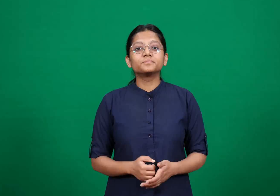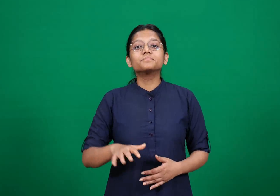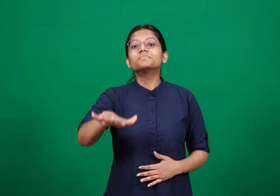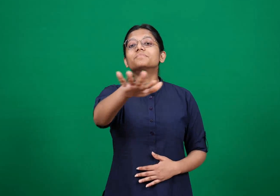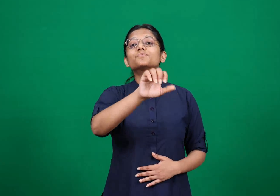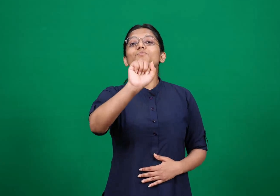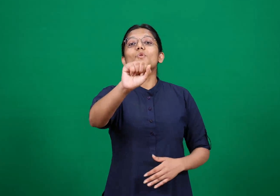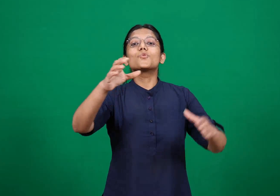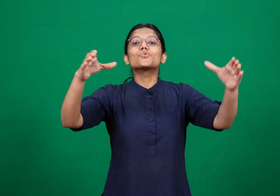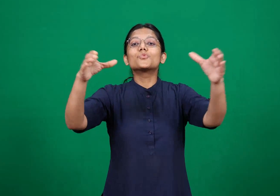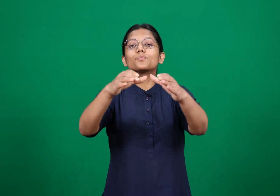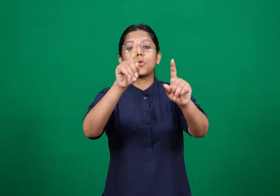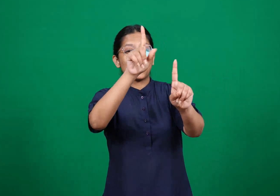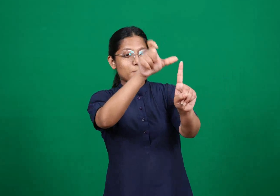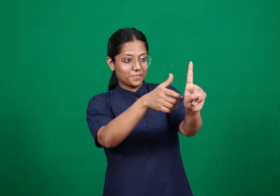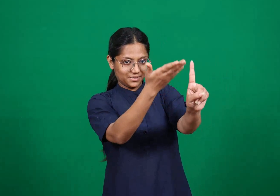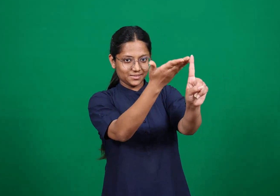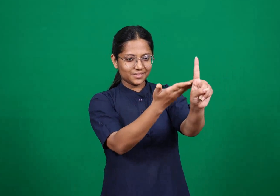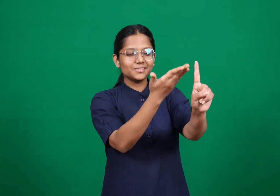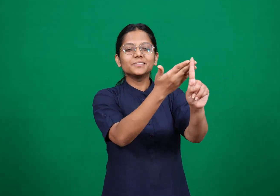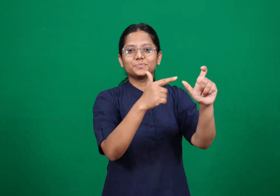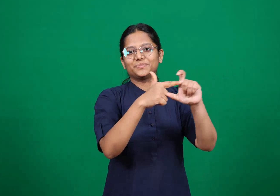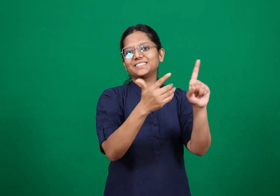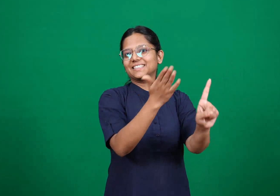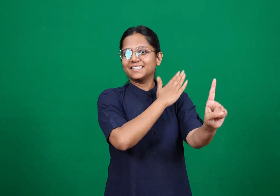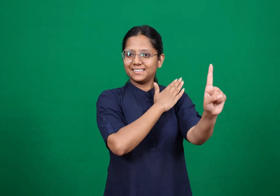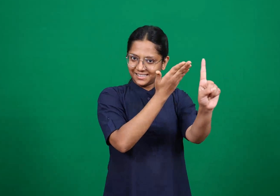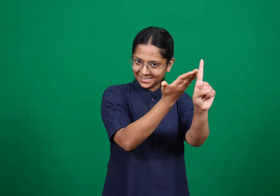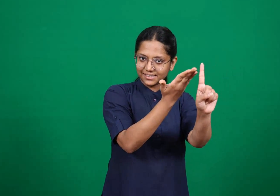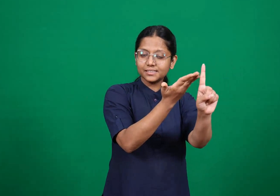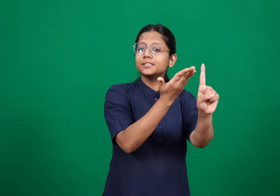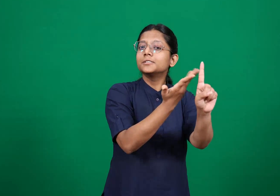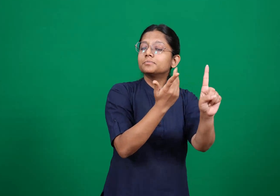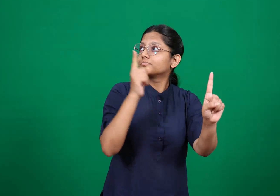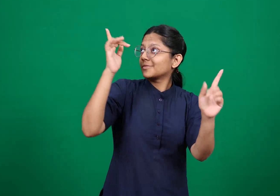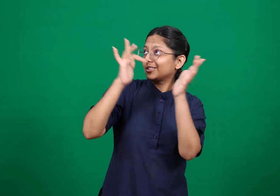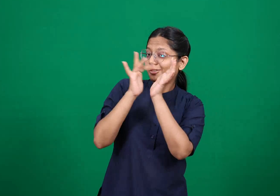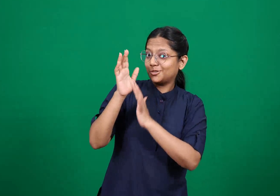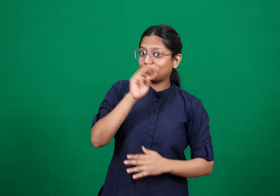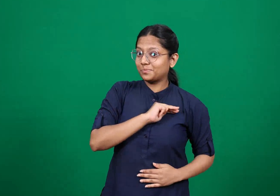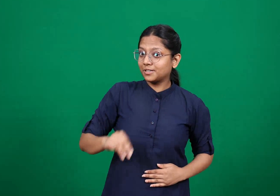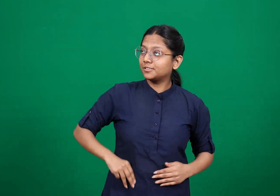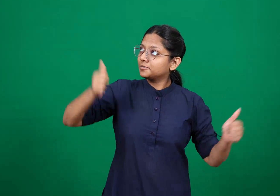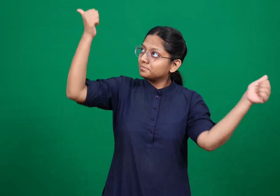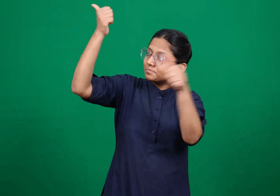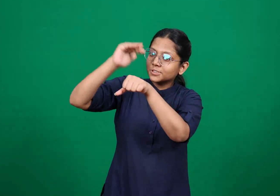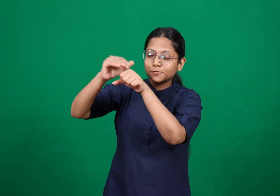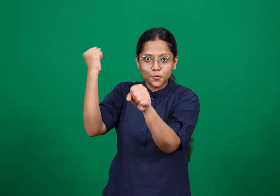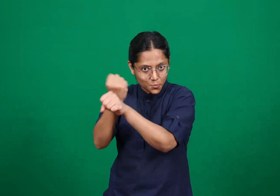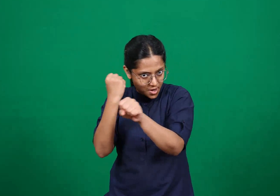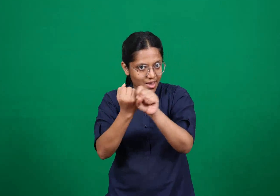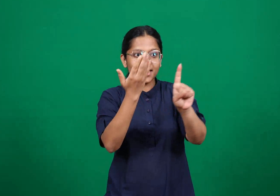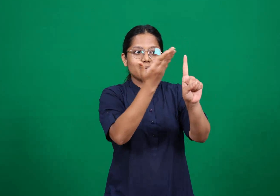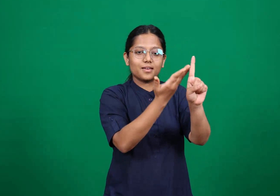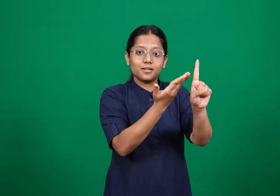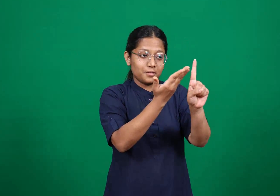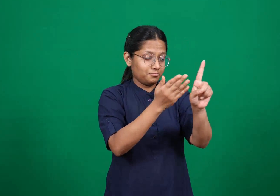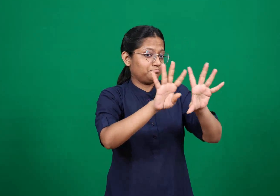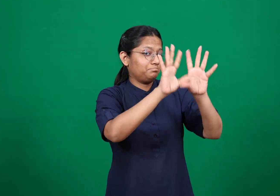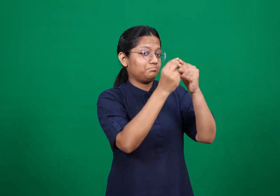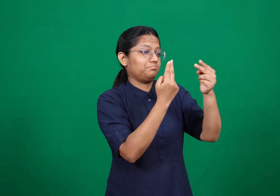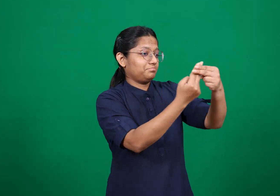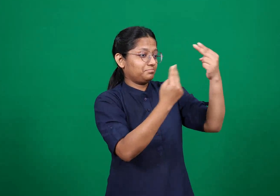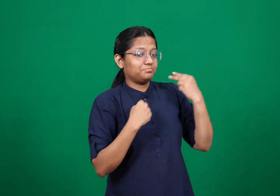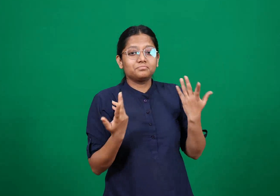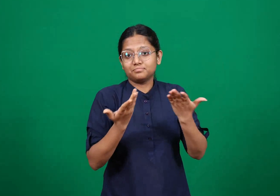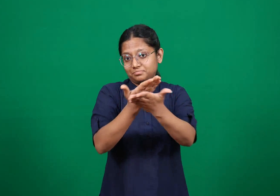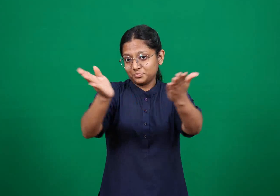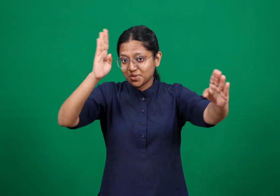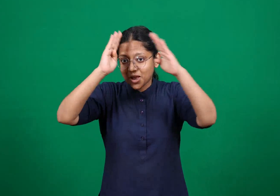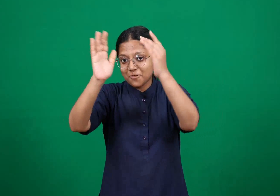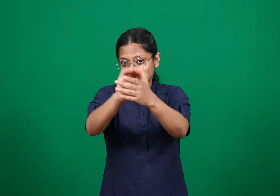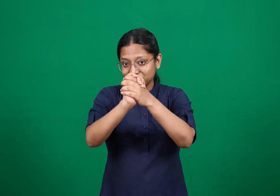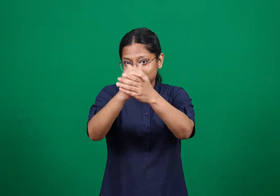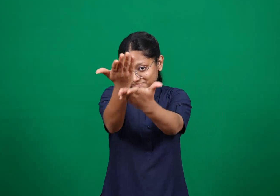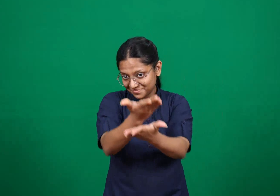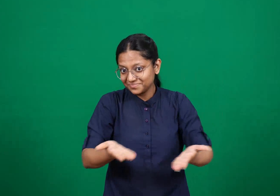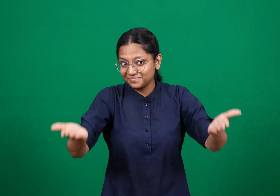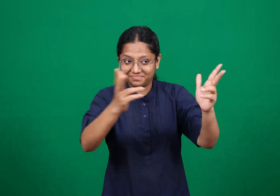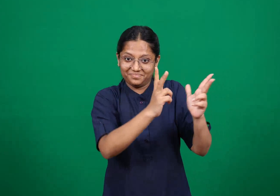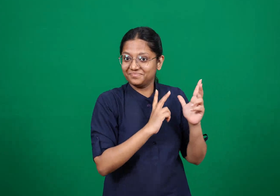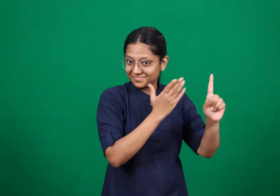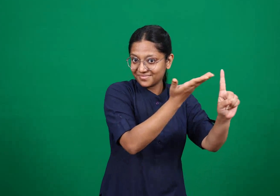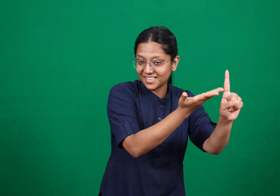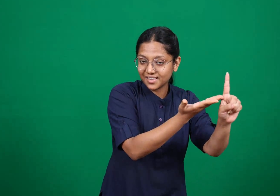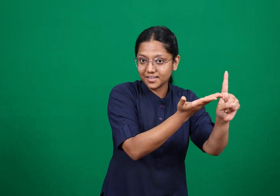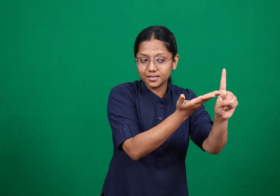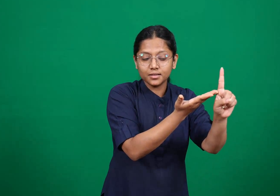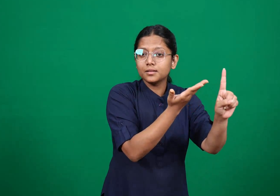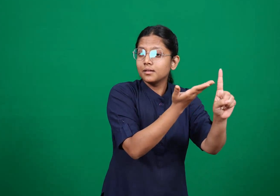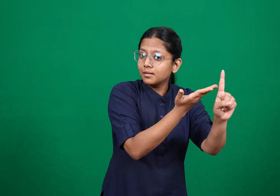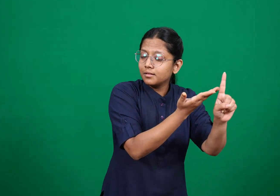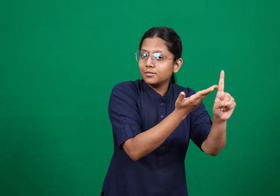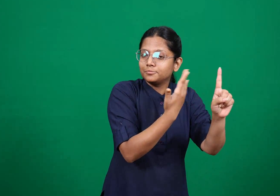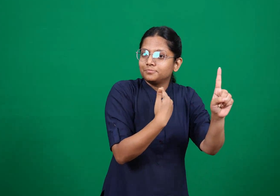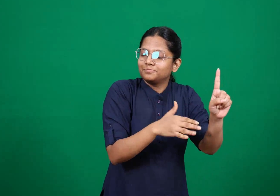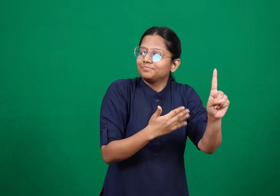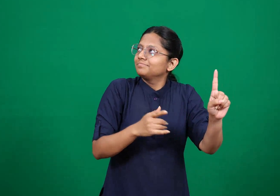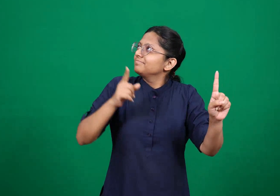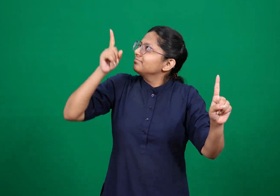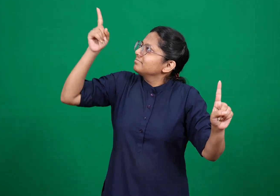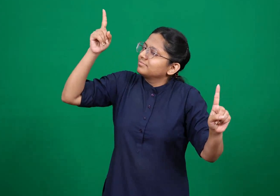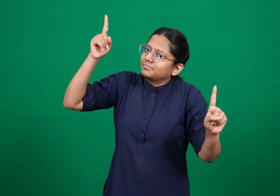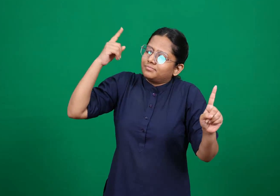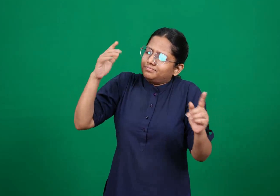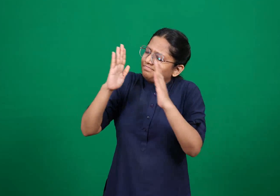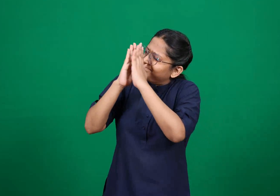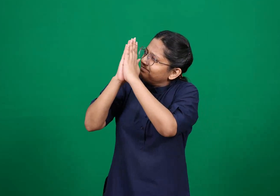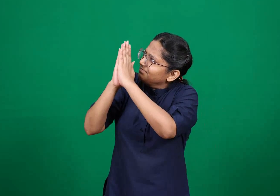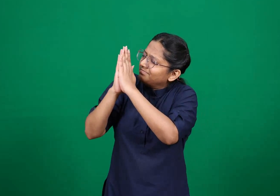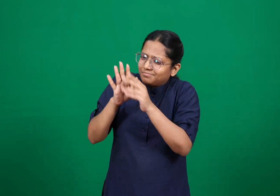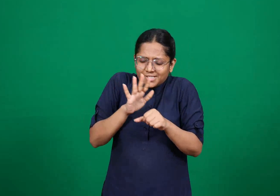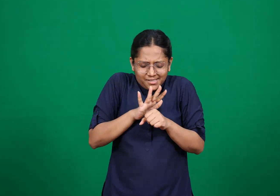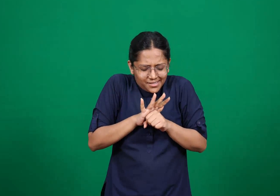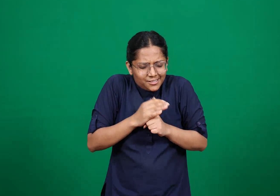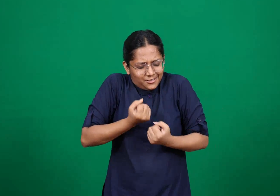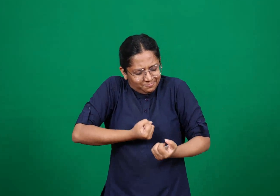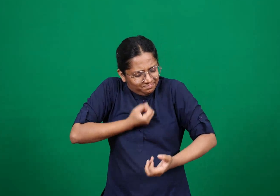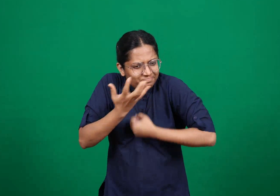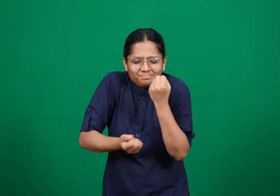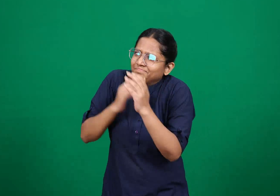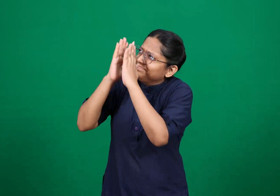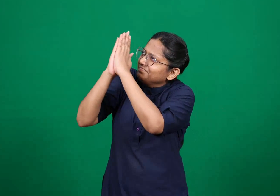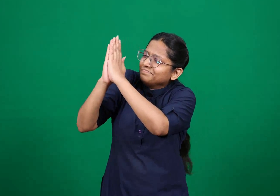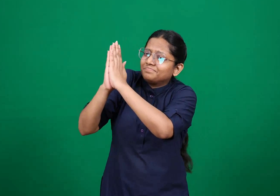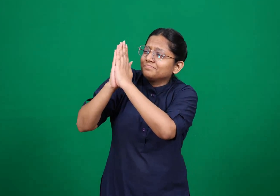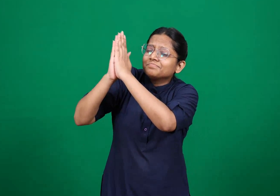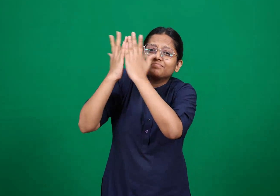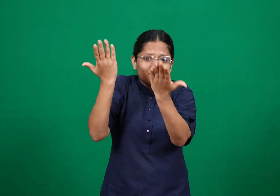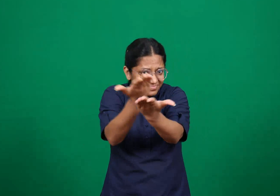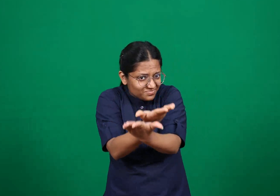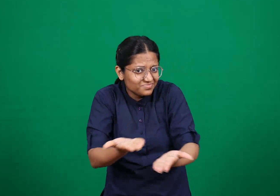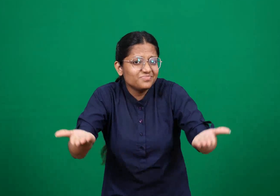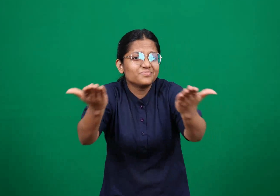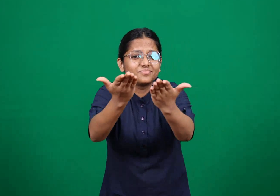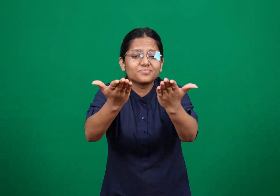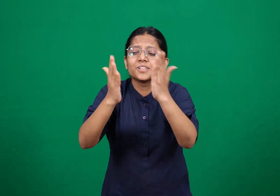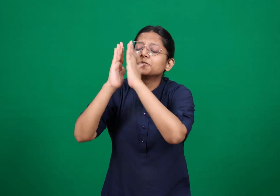Epaphras, who is one of you and a servant of Christ Jesus, sends you greetings.